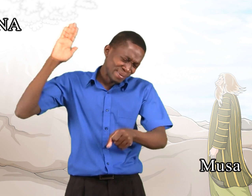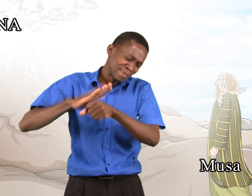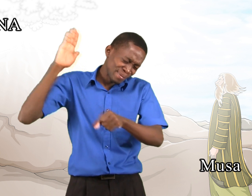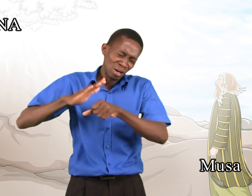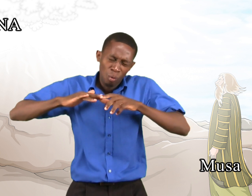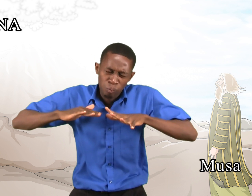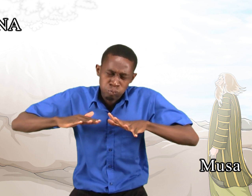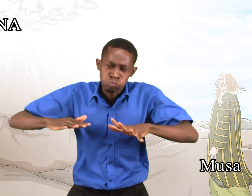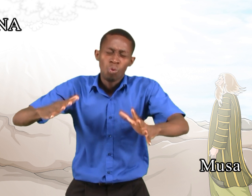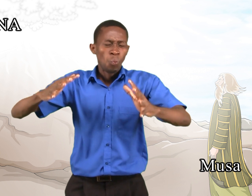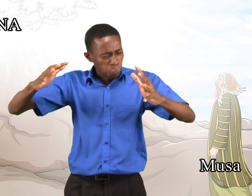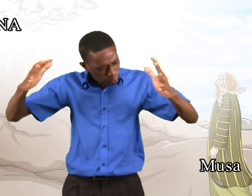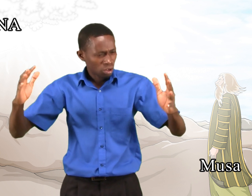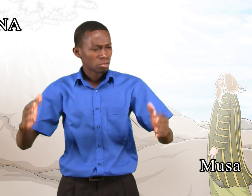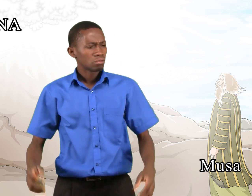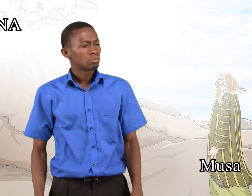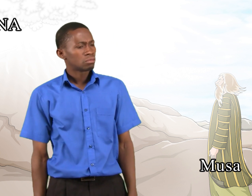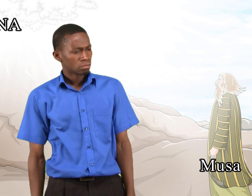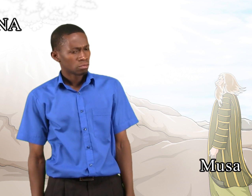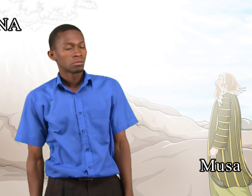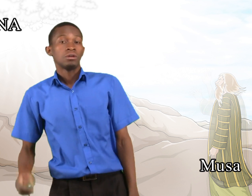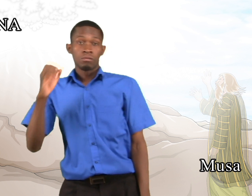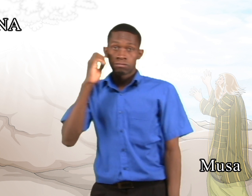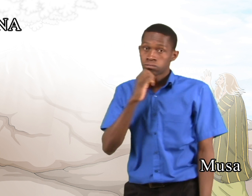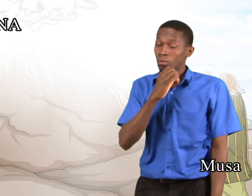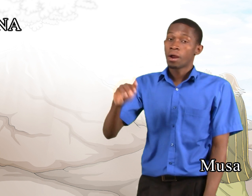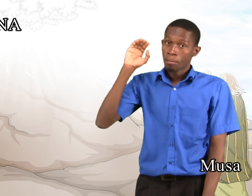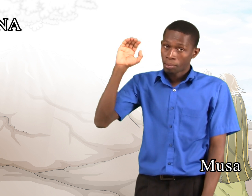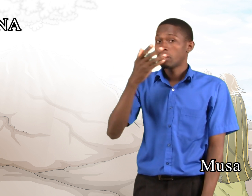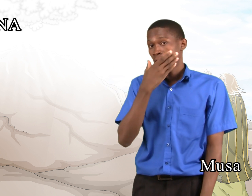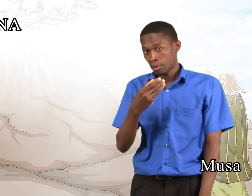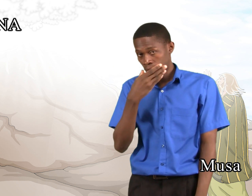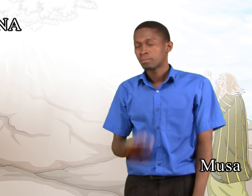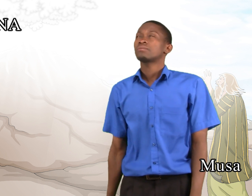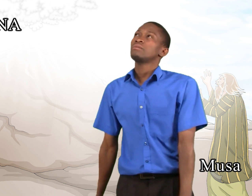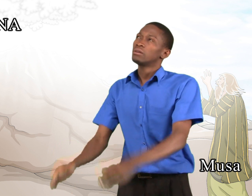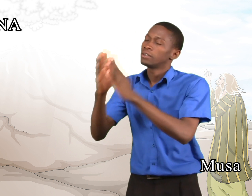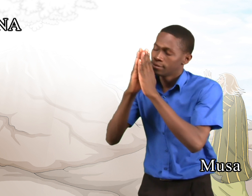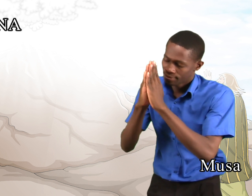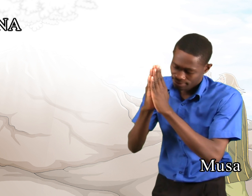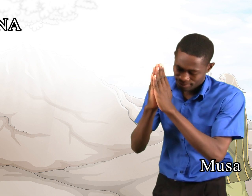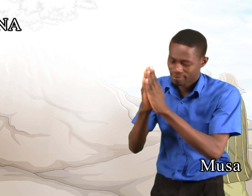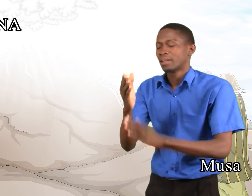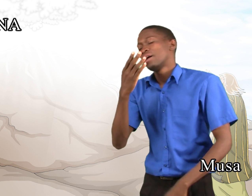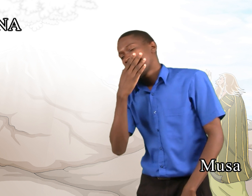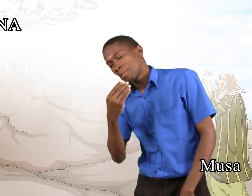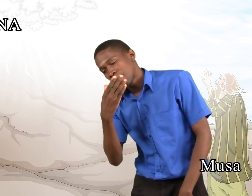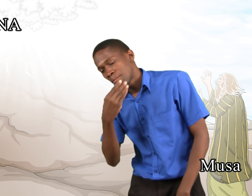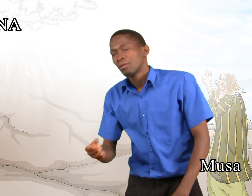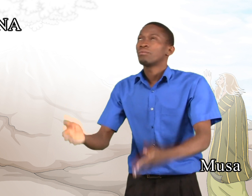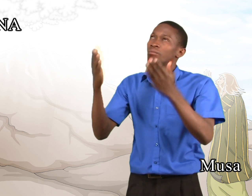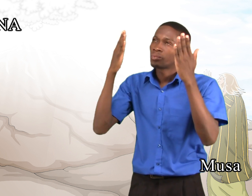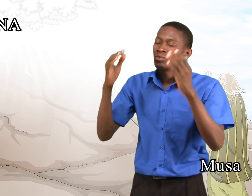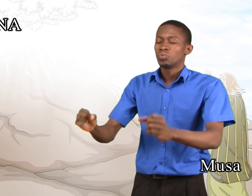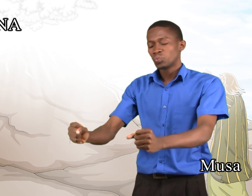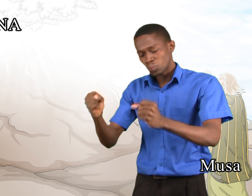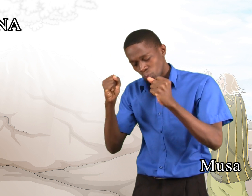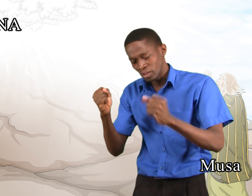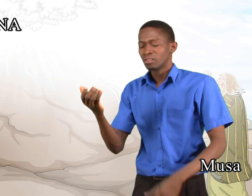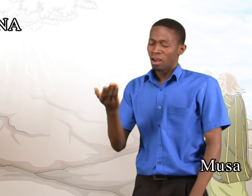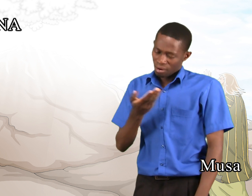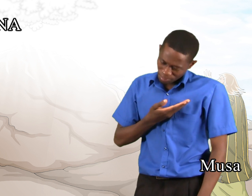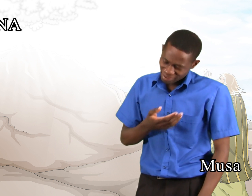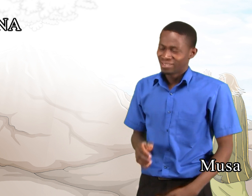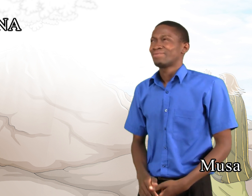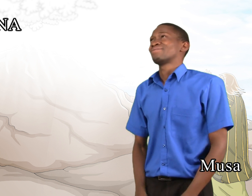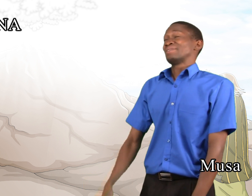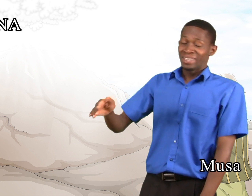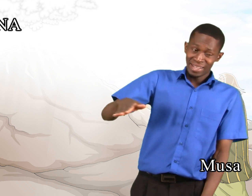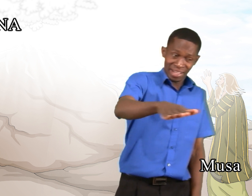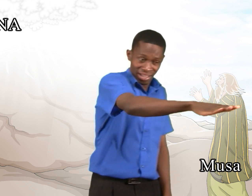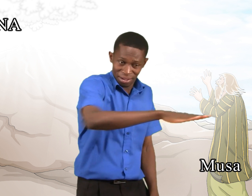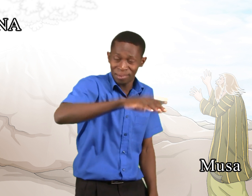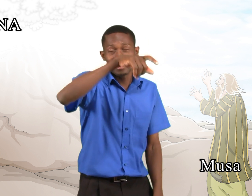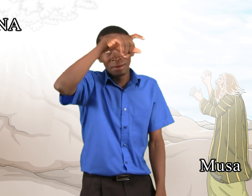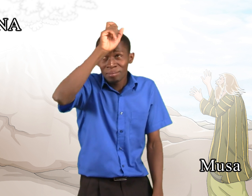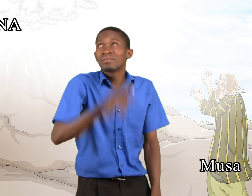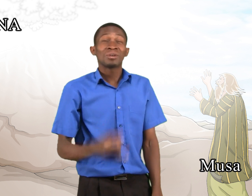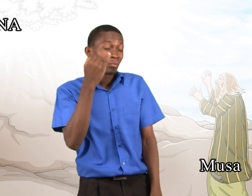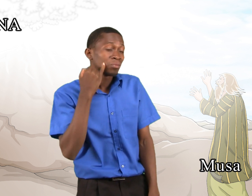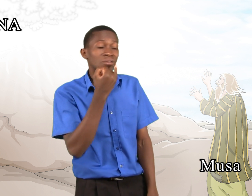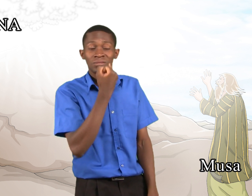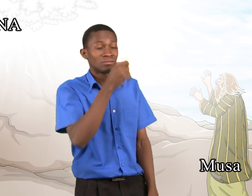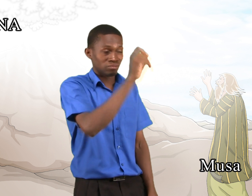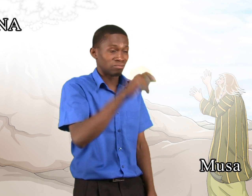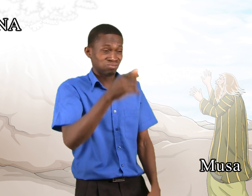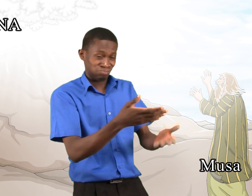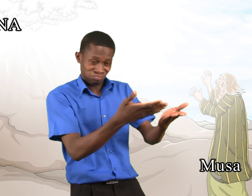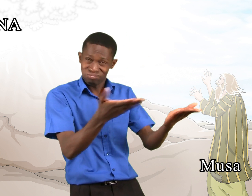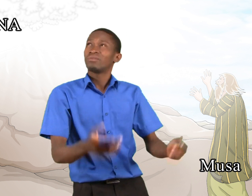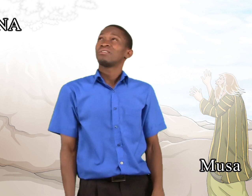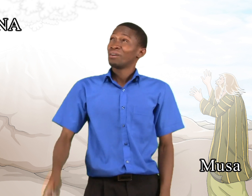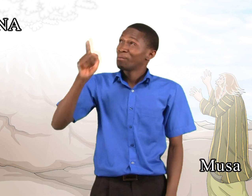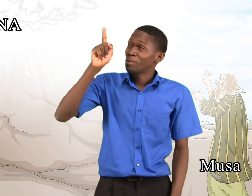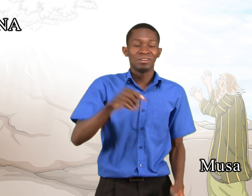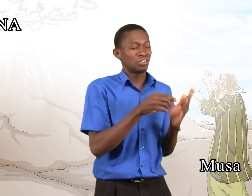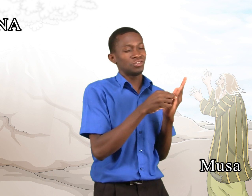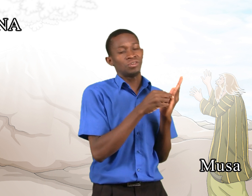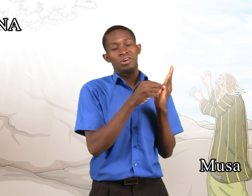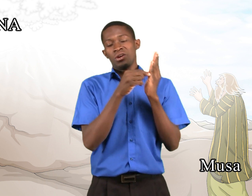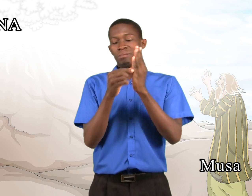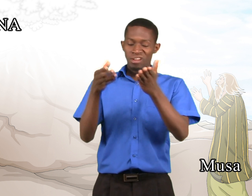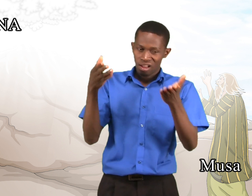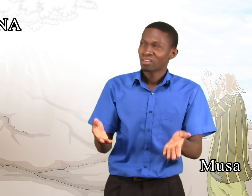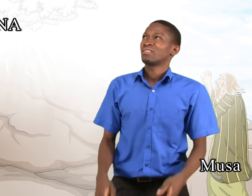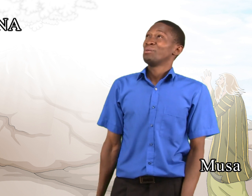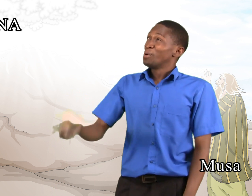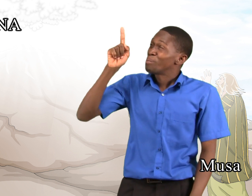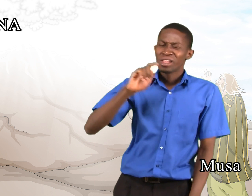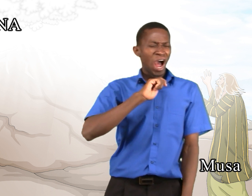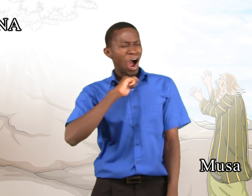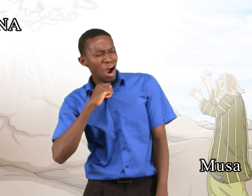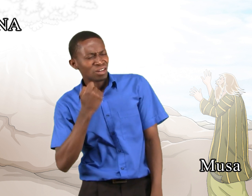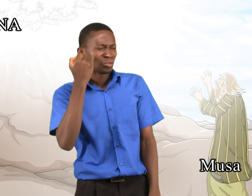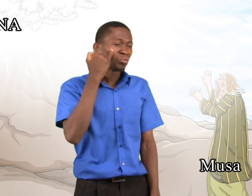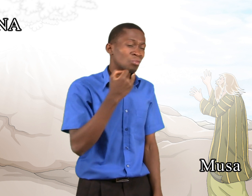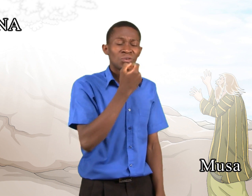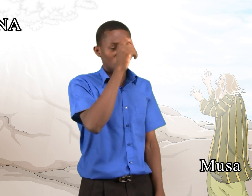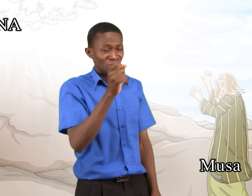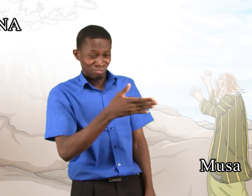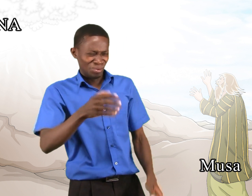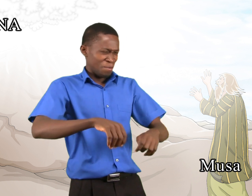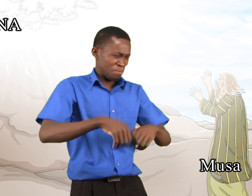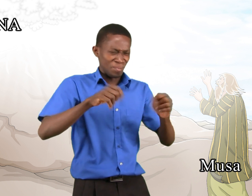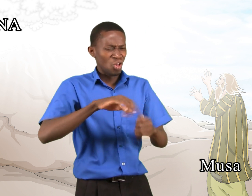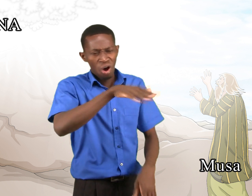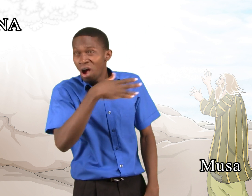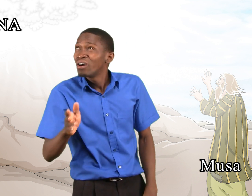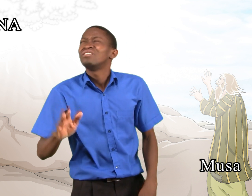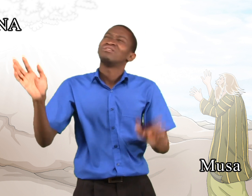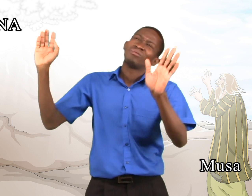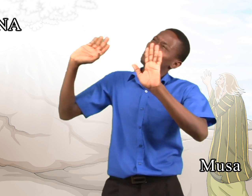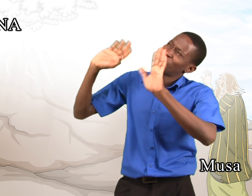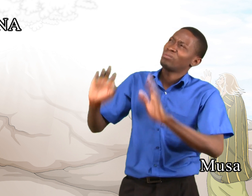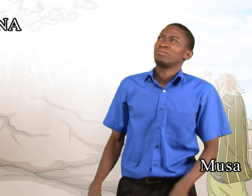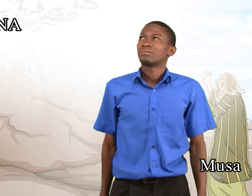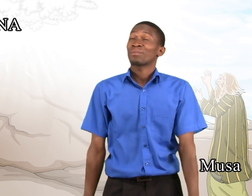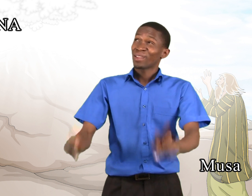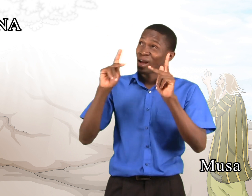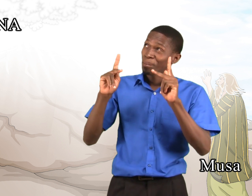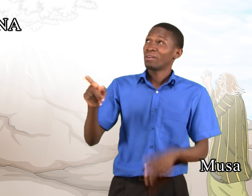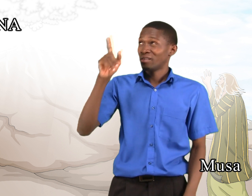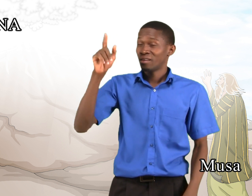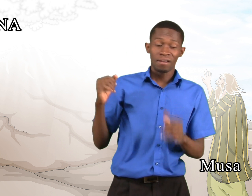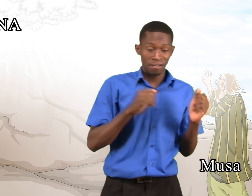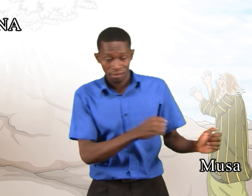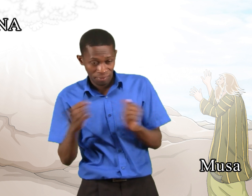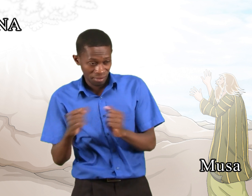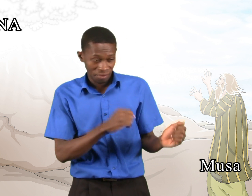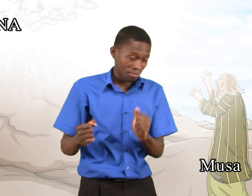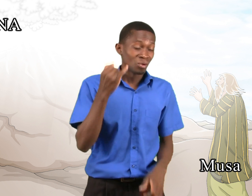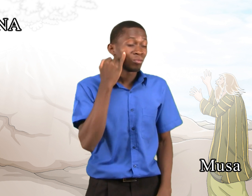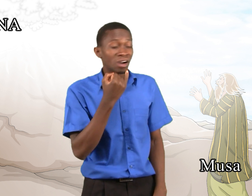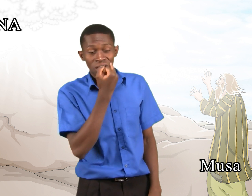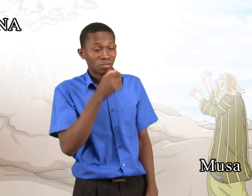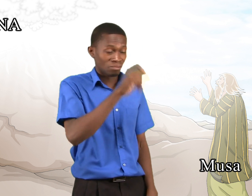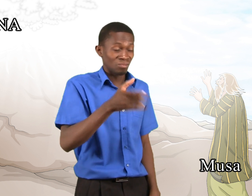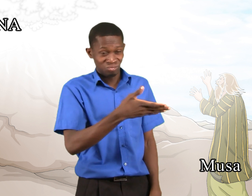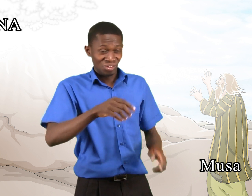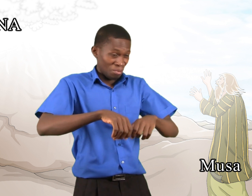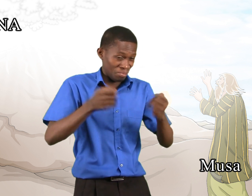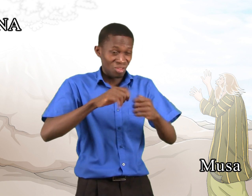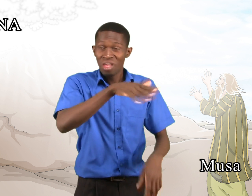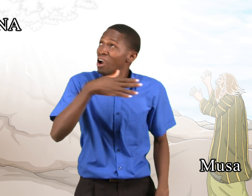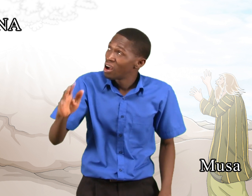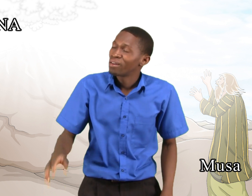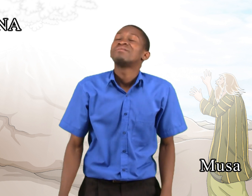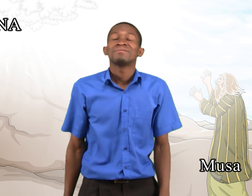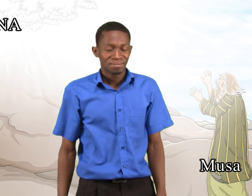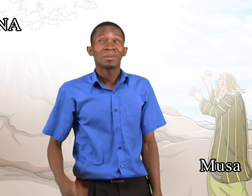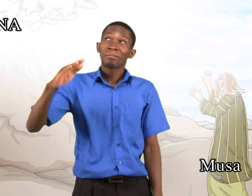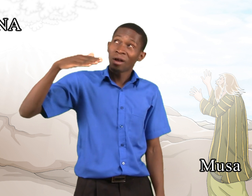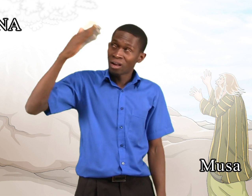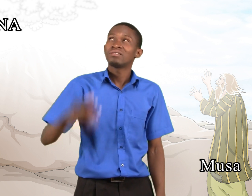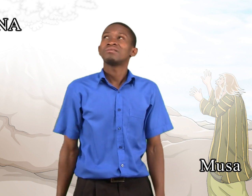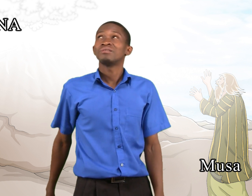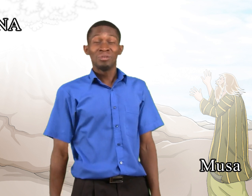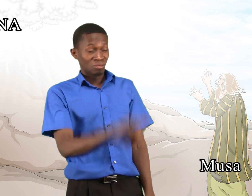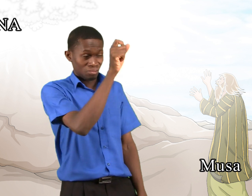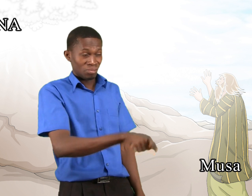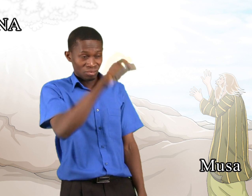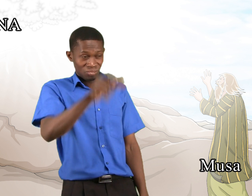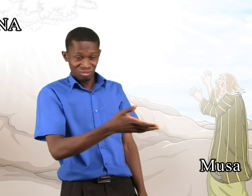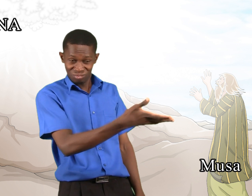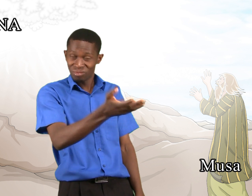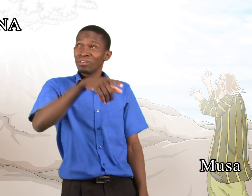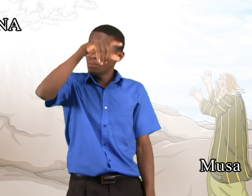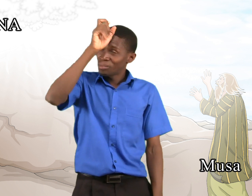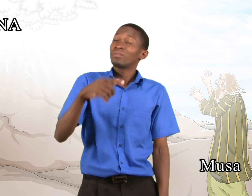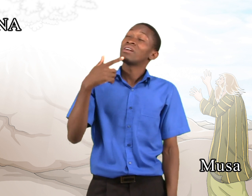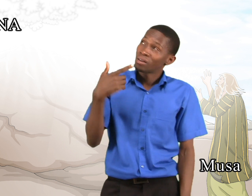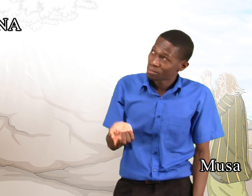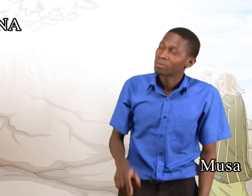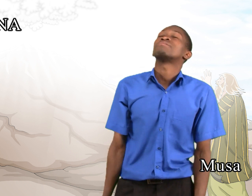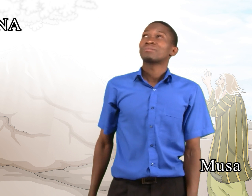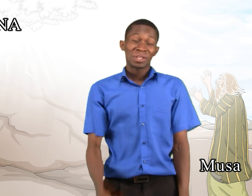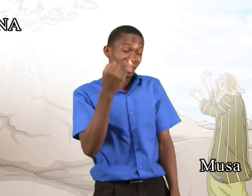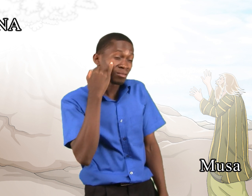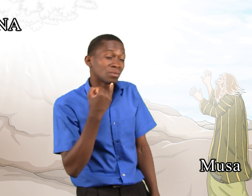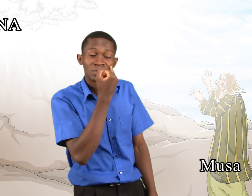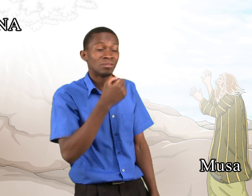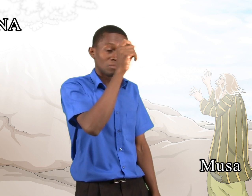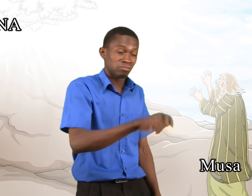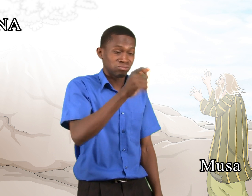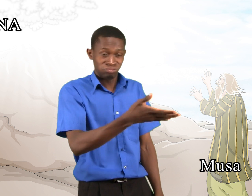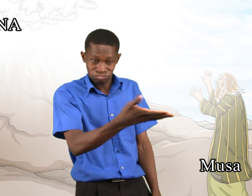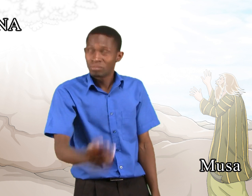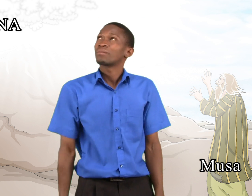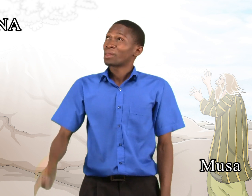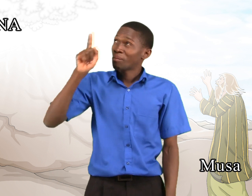But Moses sought the favor of the LORD his God, saying, “O LORD, why does Your anger burn against Your people, whom You brought out of the land of Egypt with great power and a mighty hand?